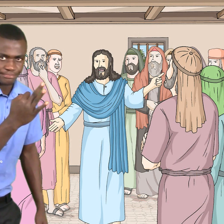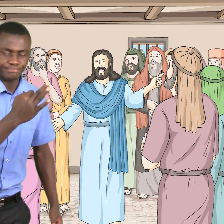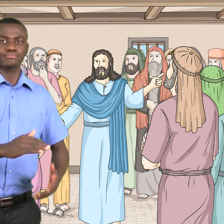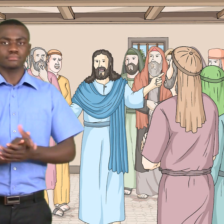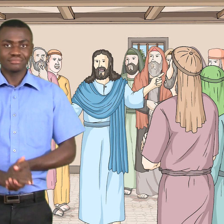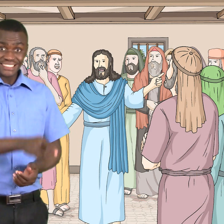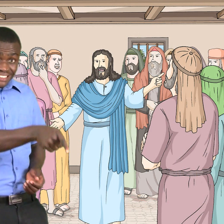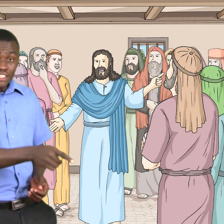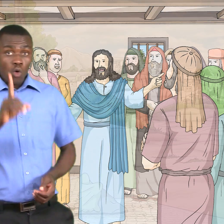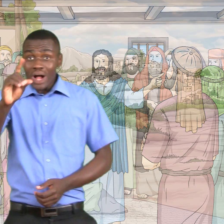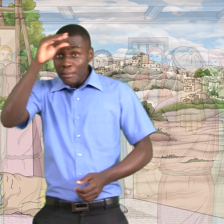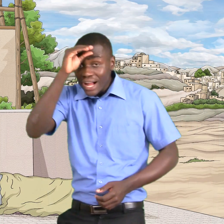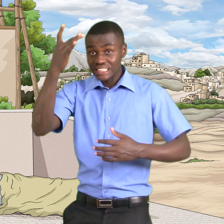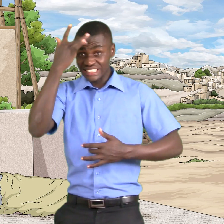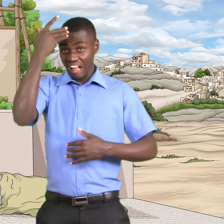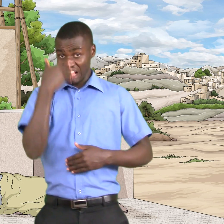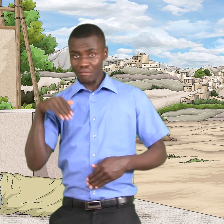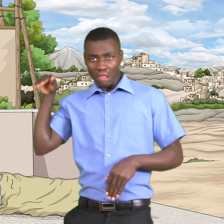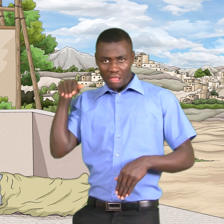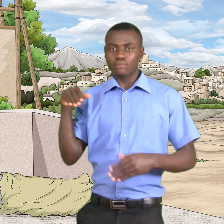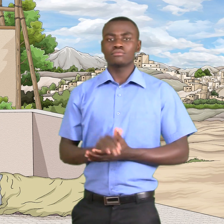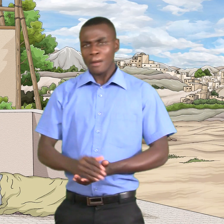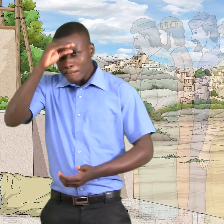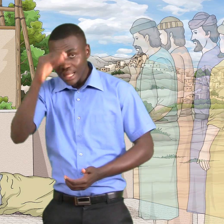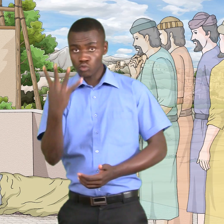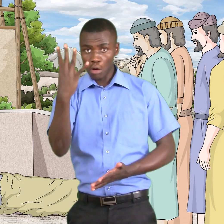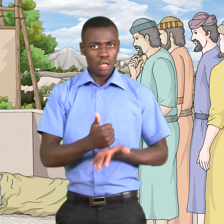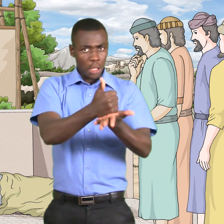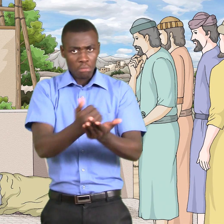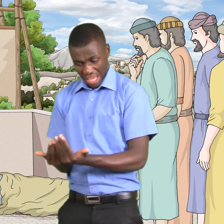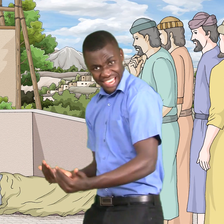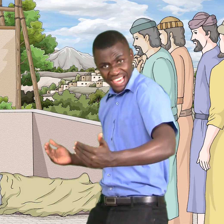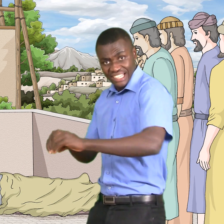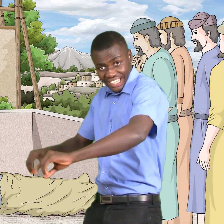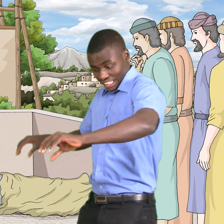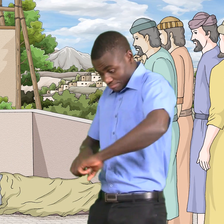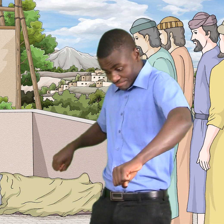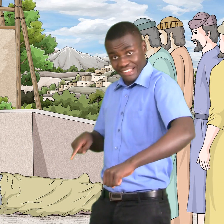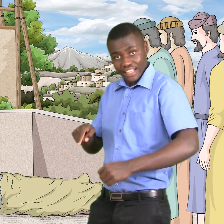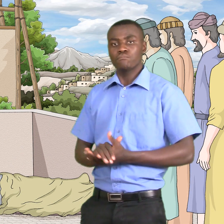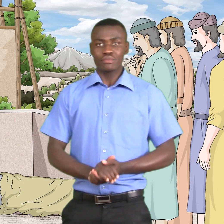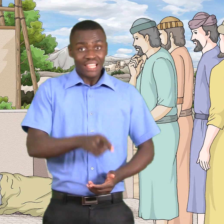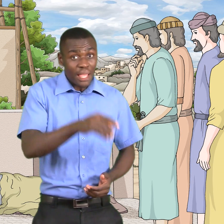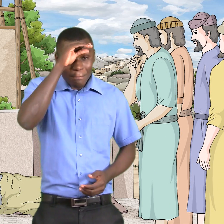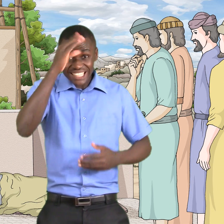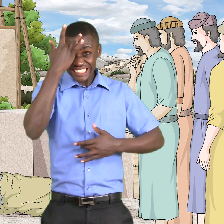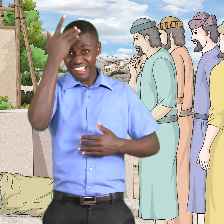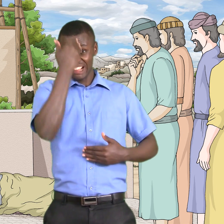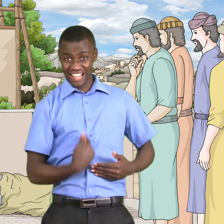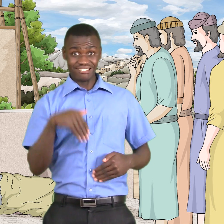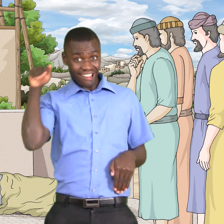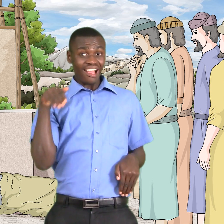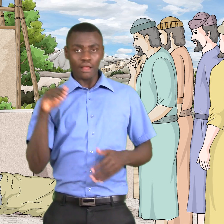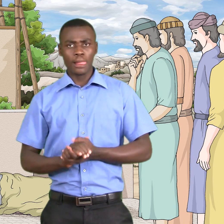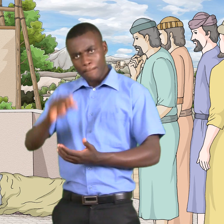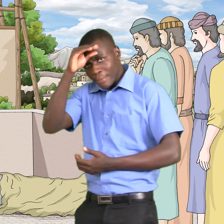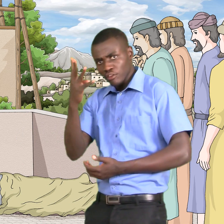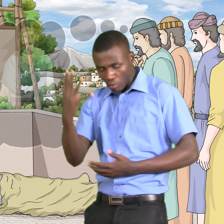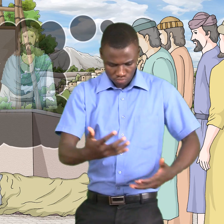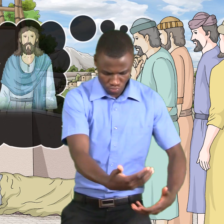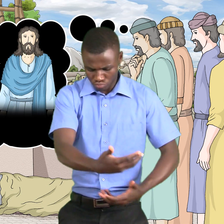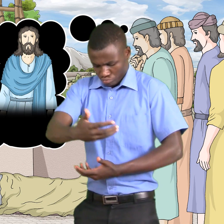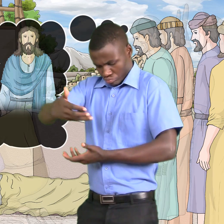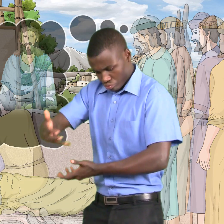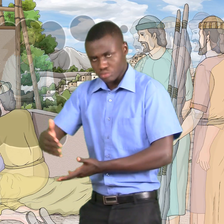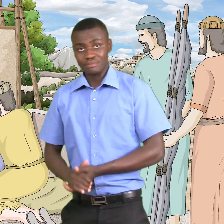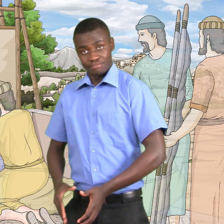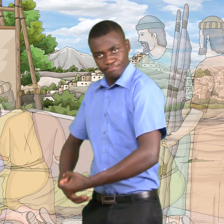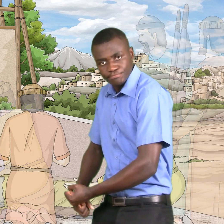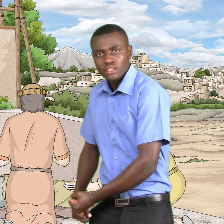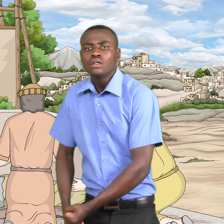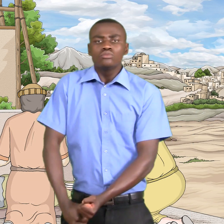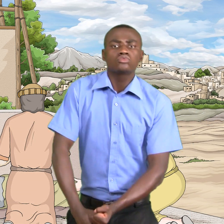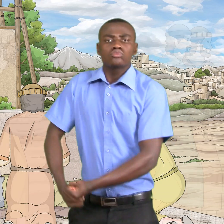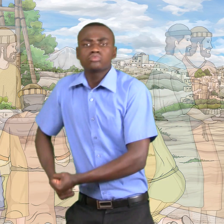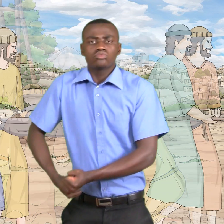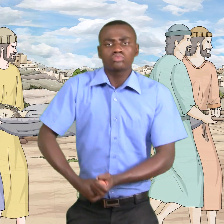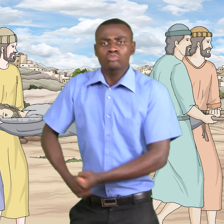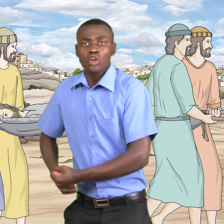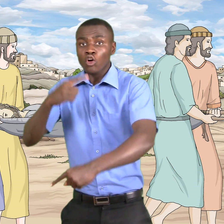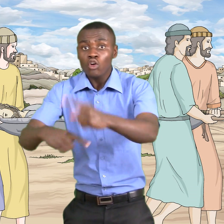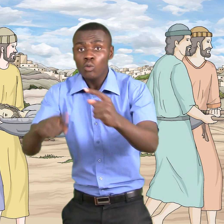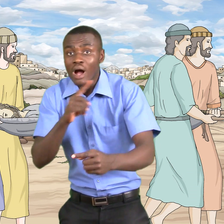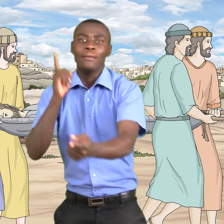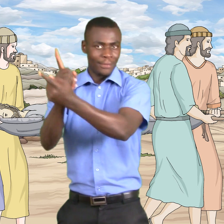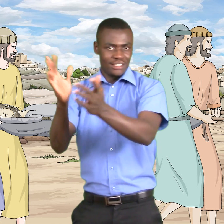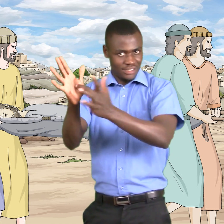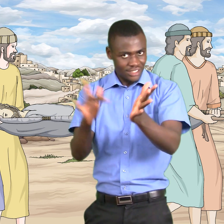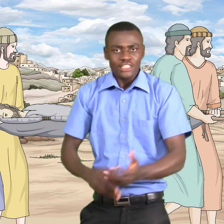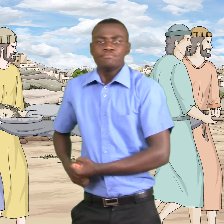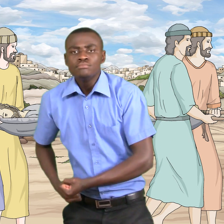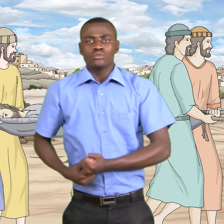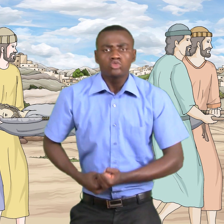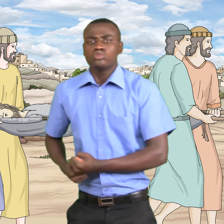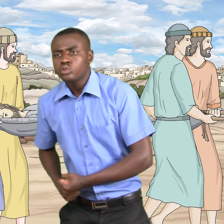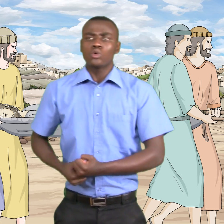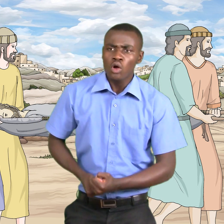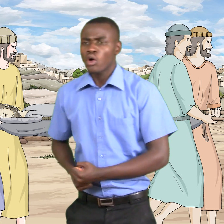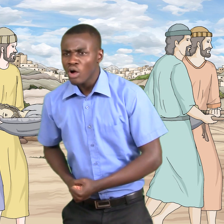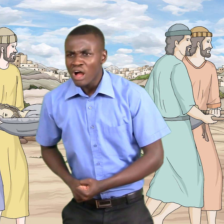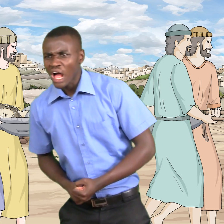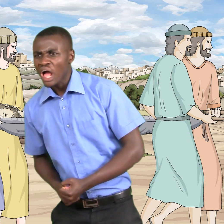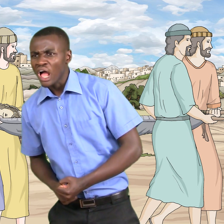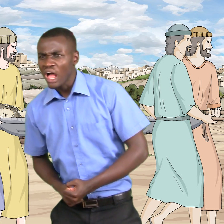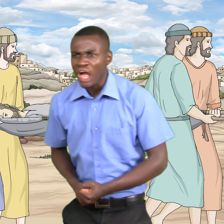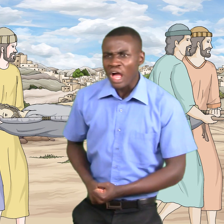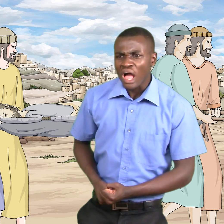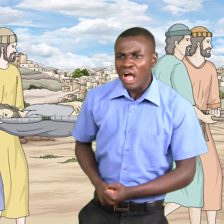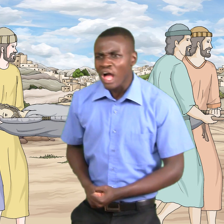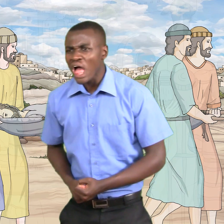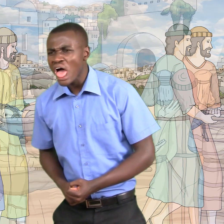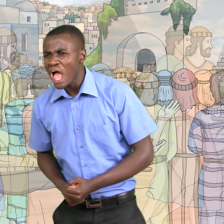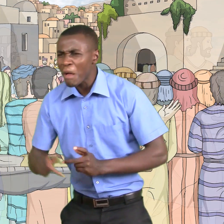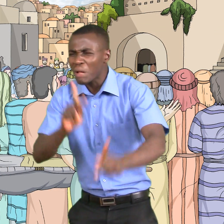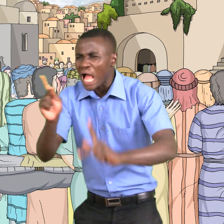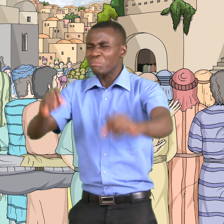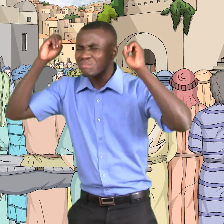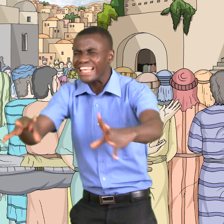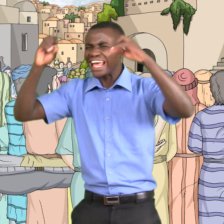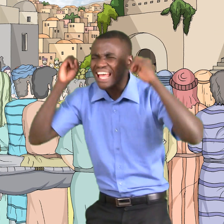Then a paralytic was brought to Him, carried by four men.